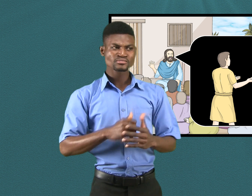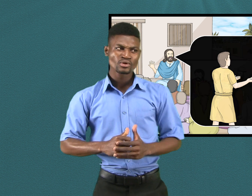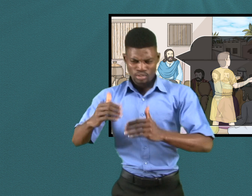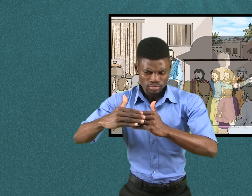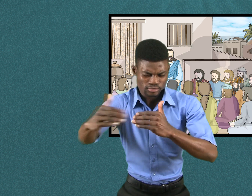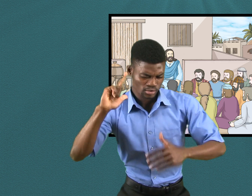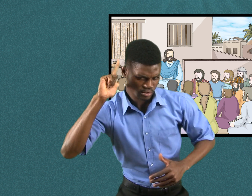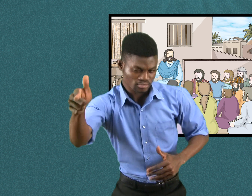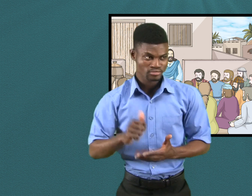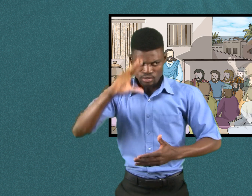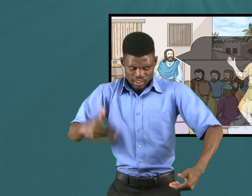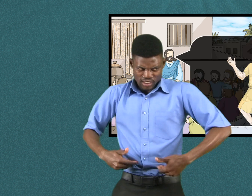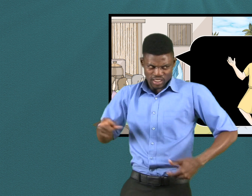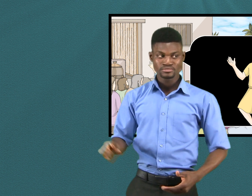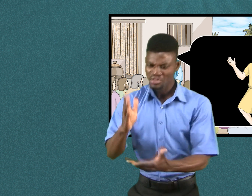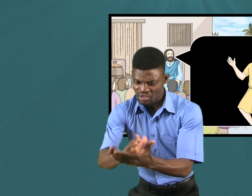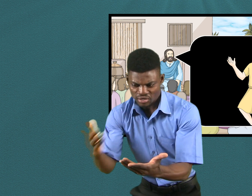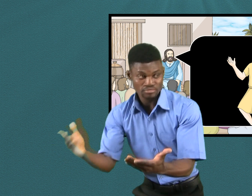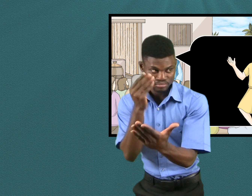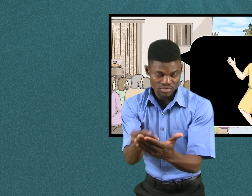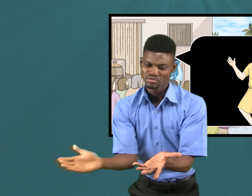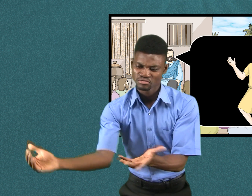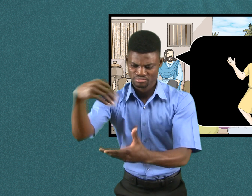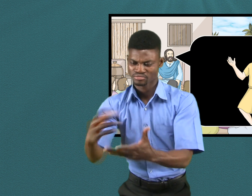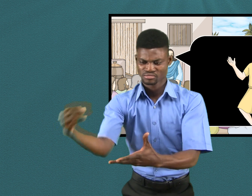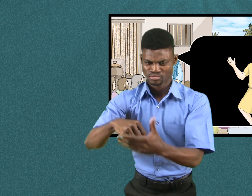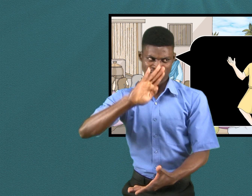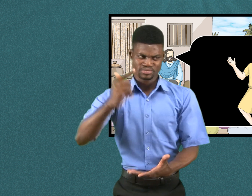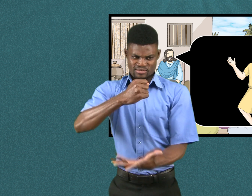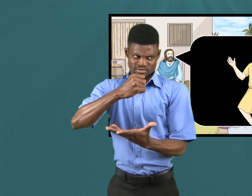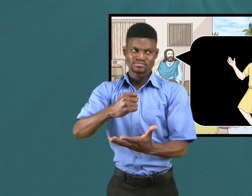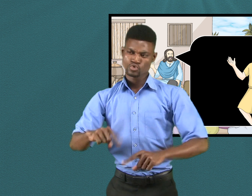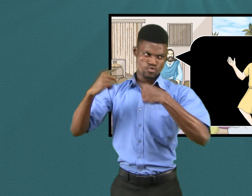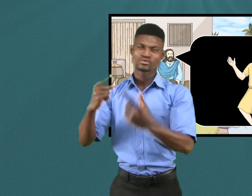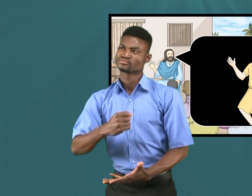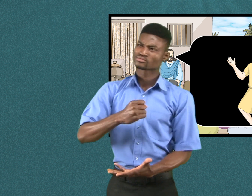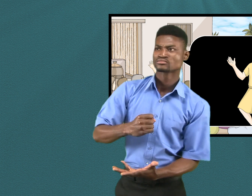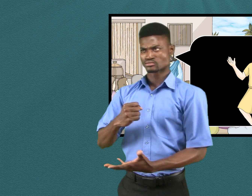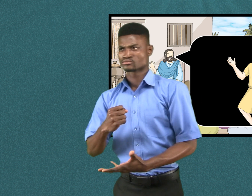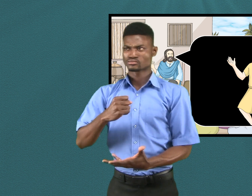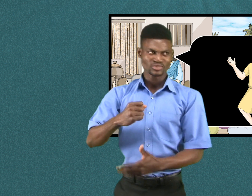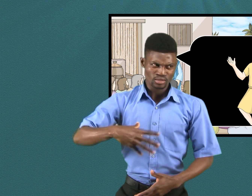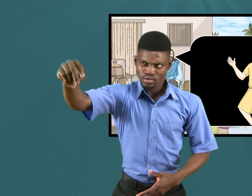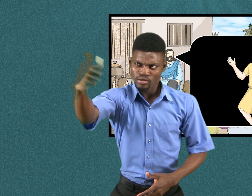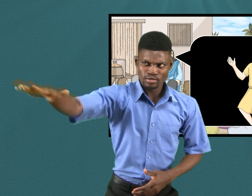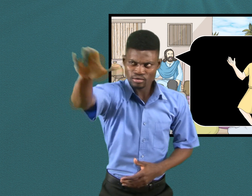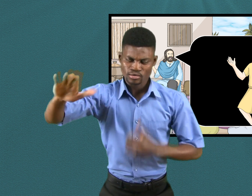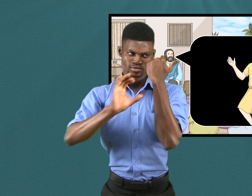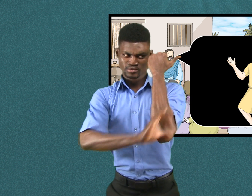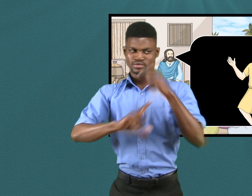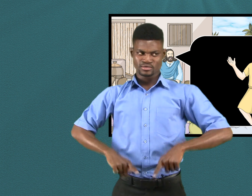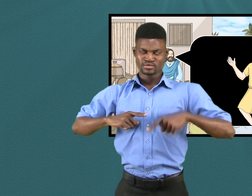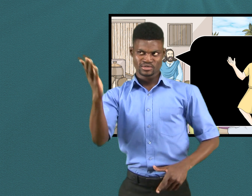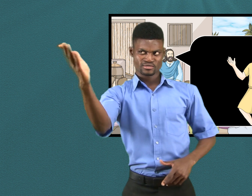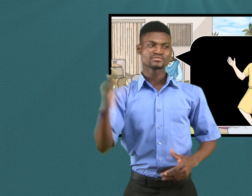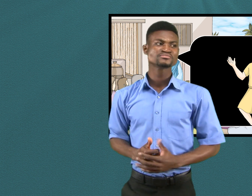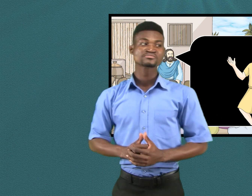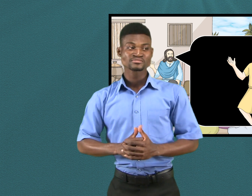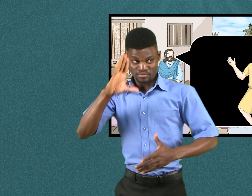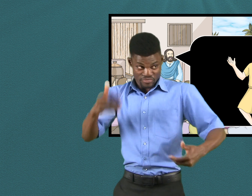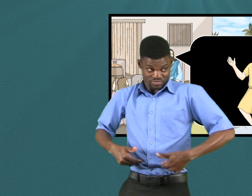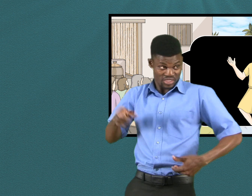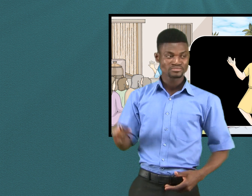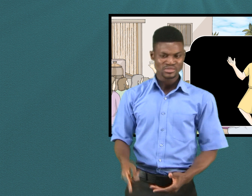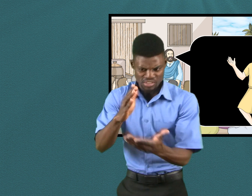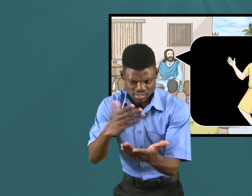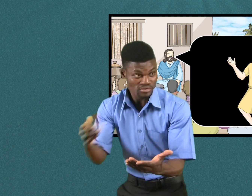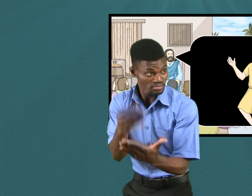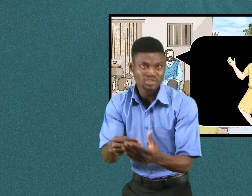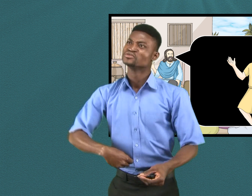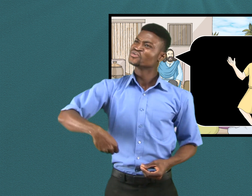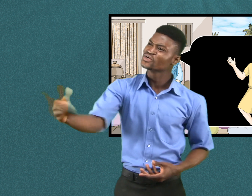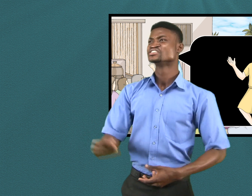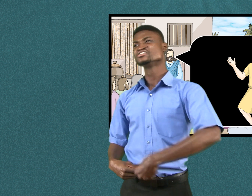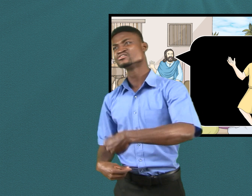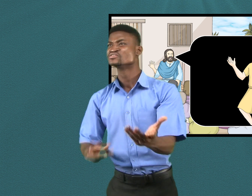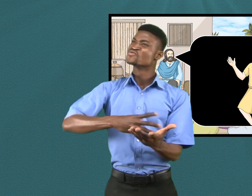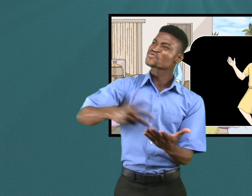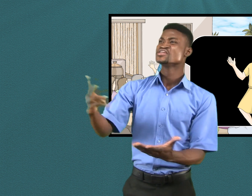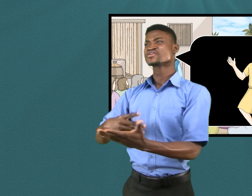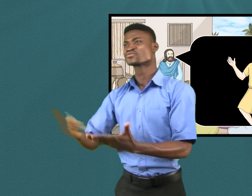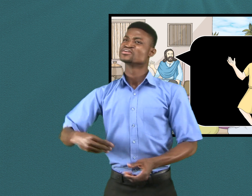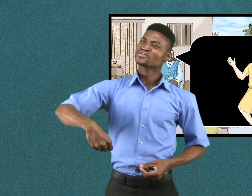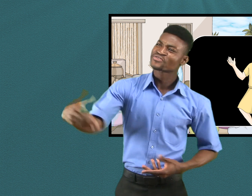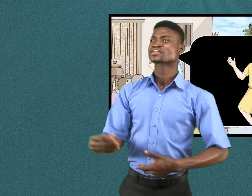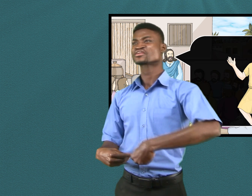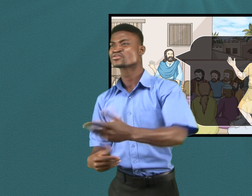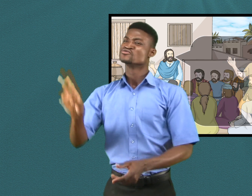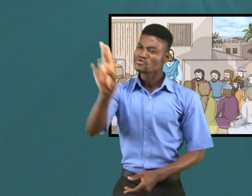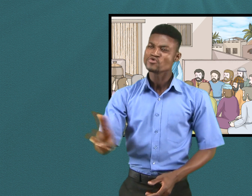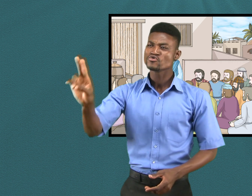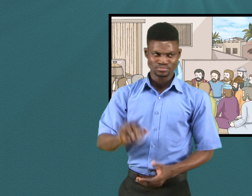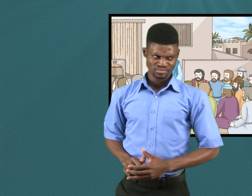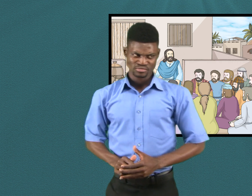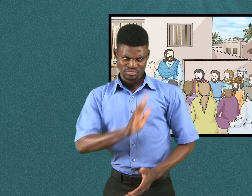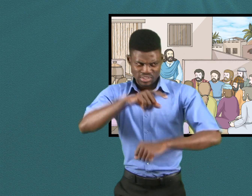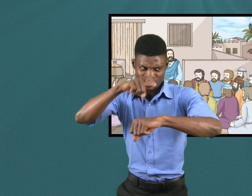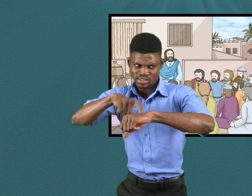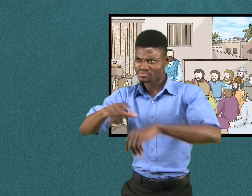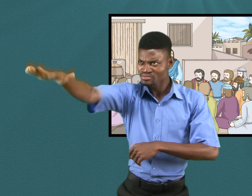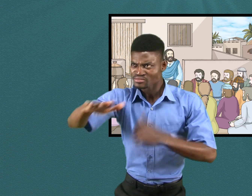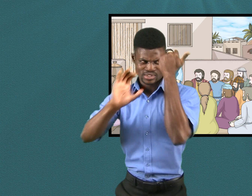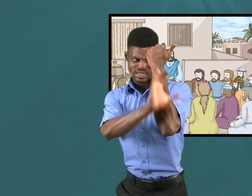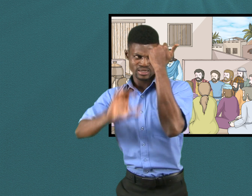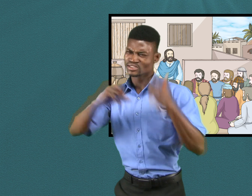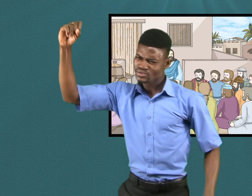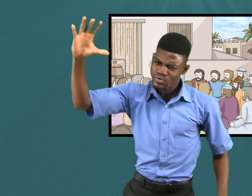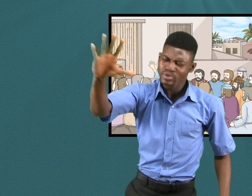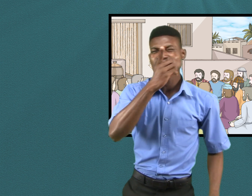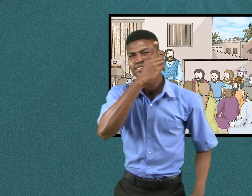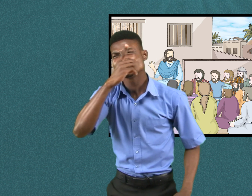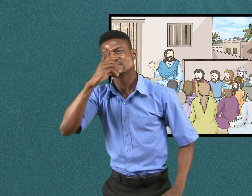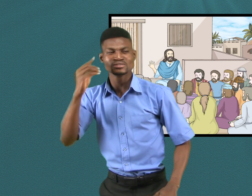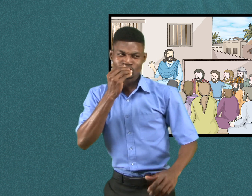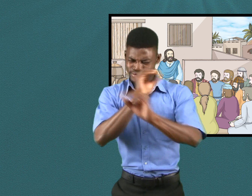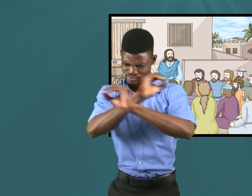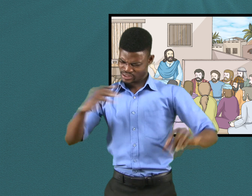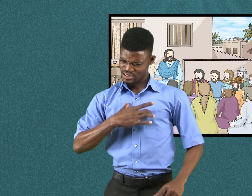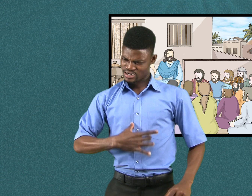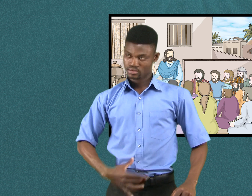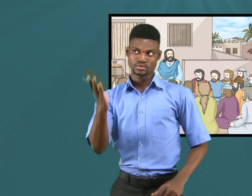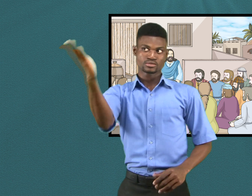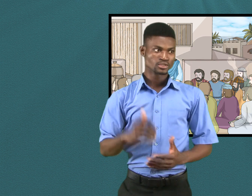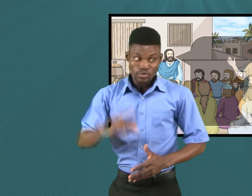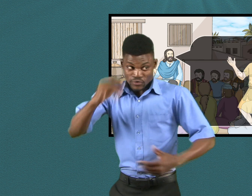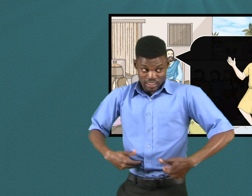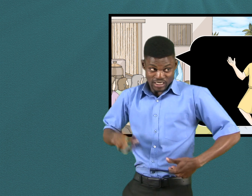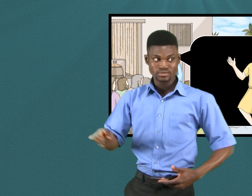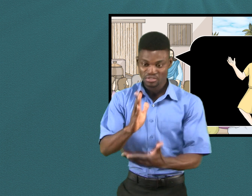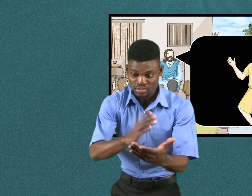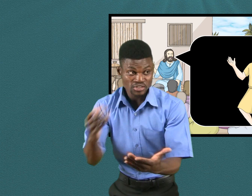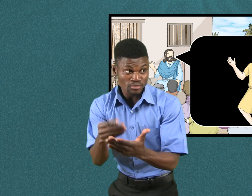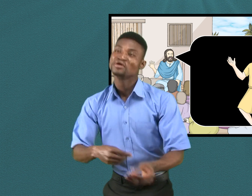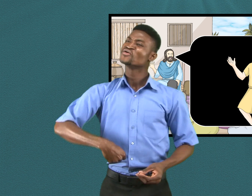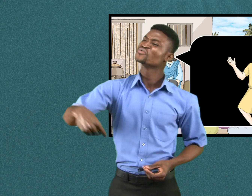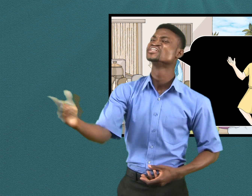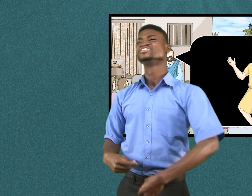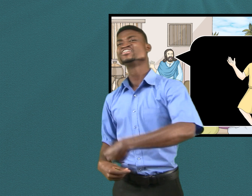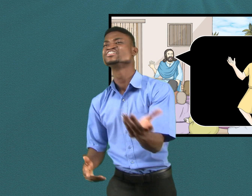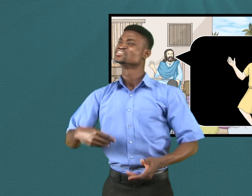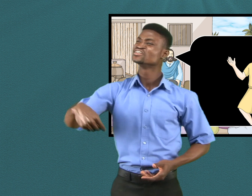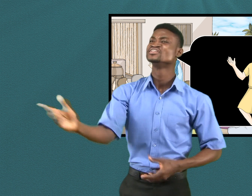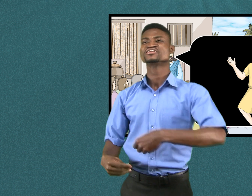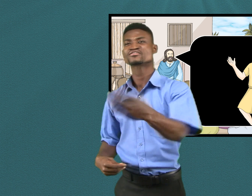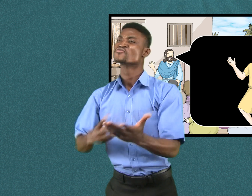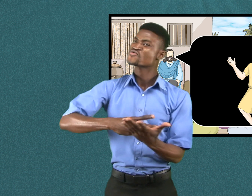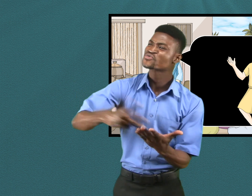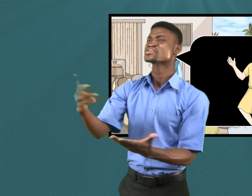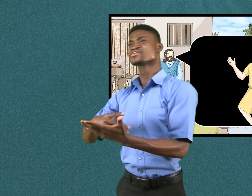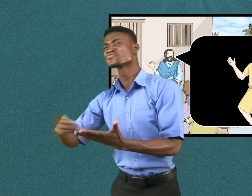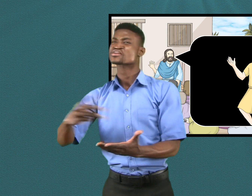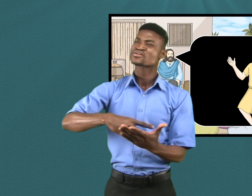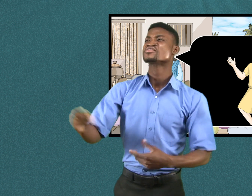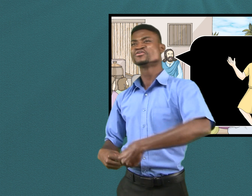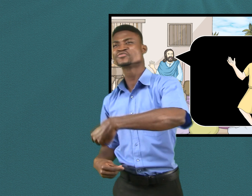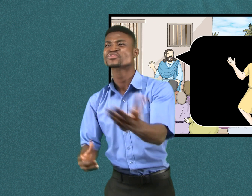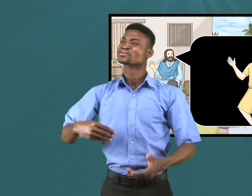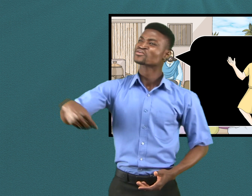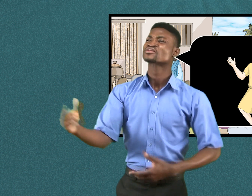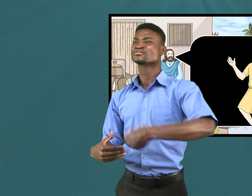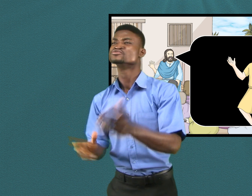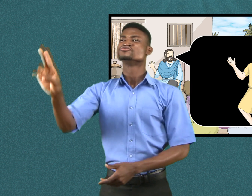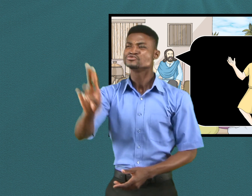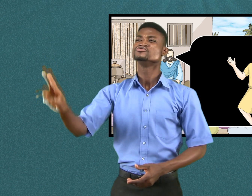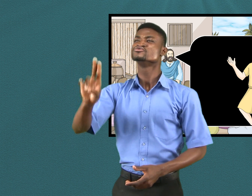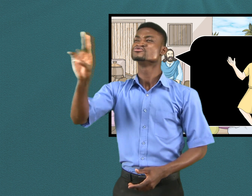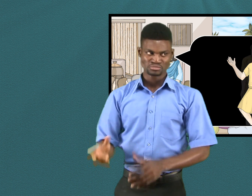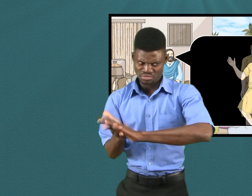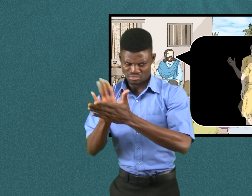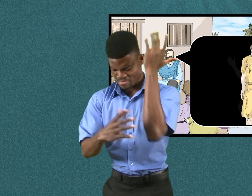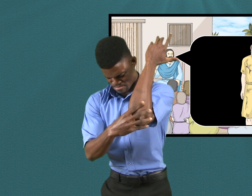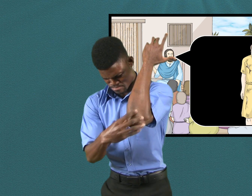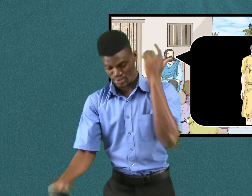After a few days, the younger son got everything together and journeyed to a distant country, where he squandered his wealth in wild living.